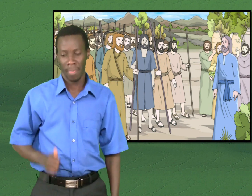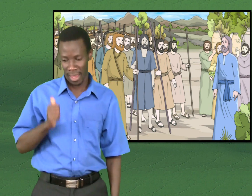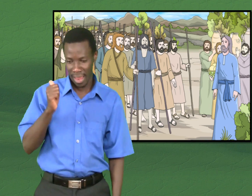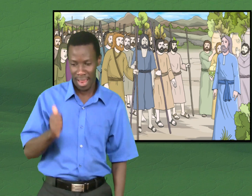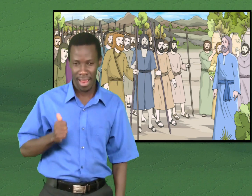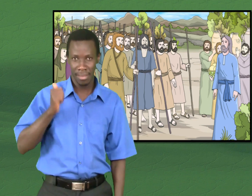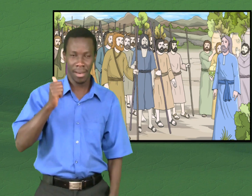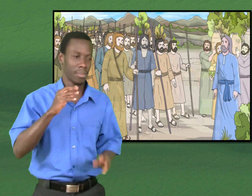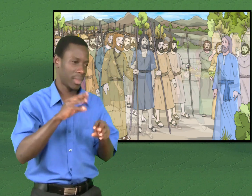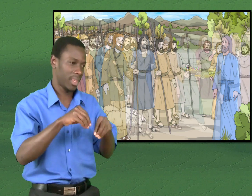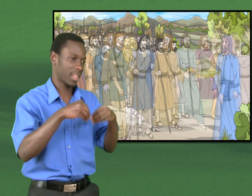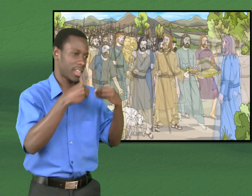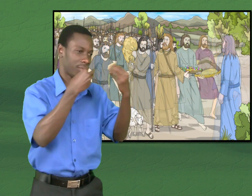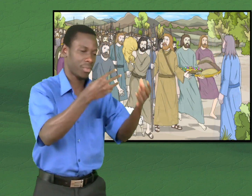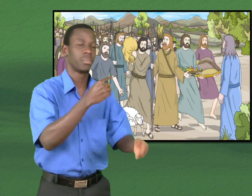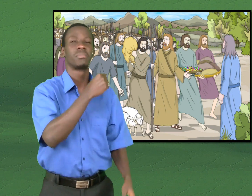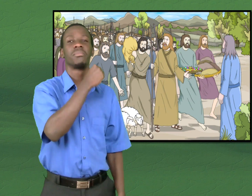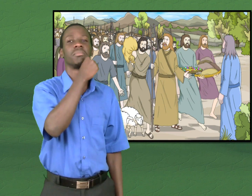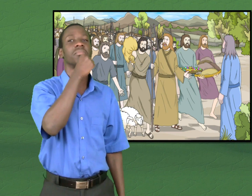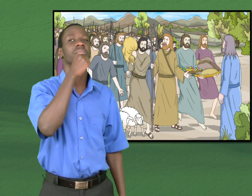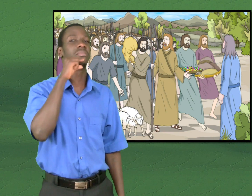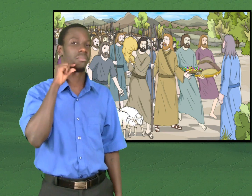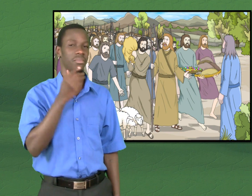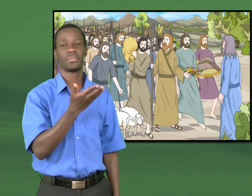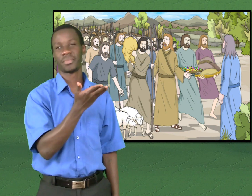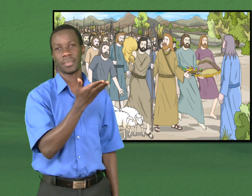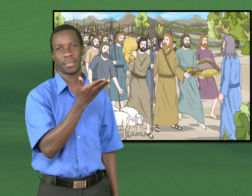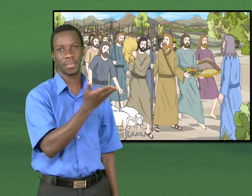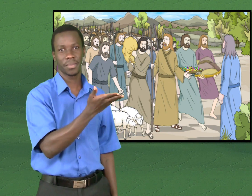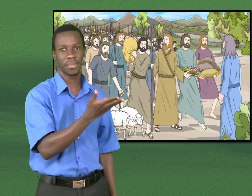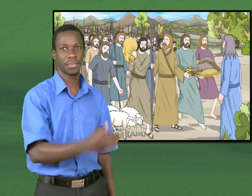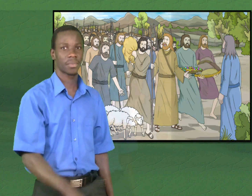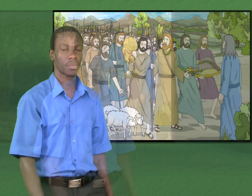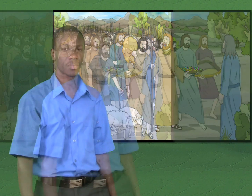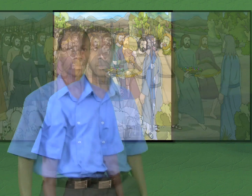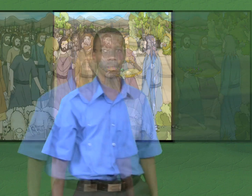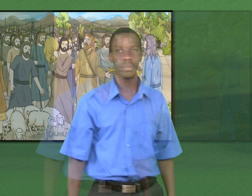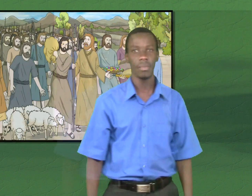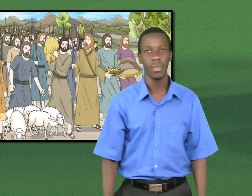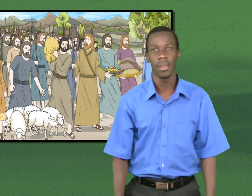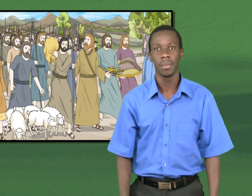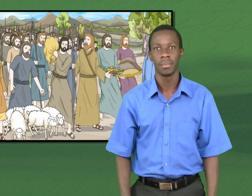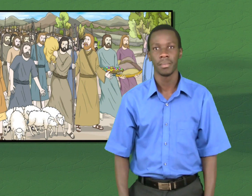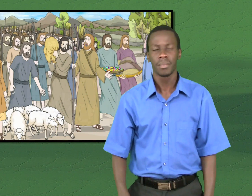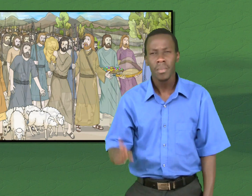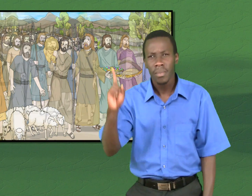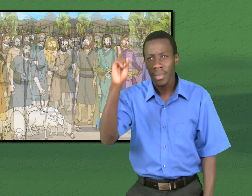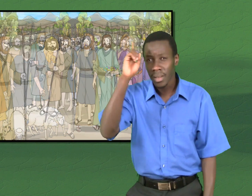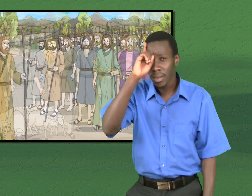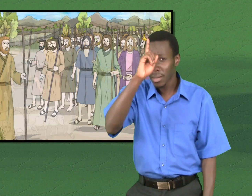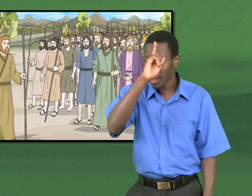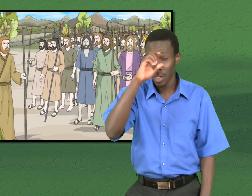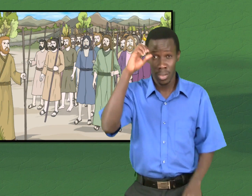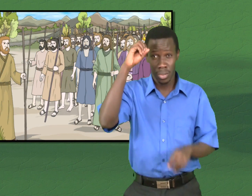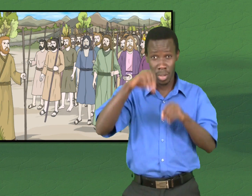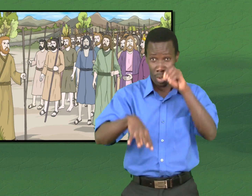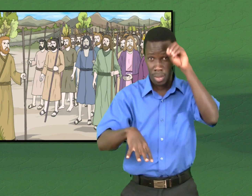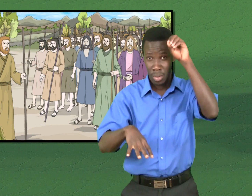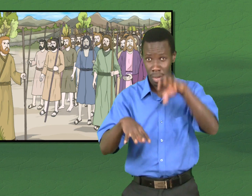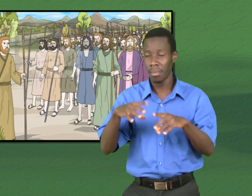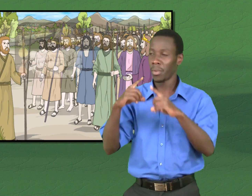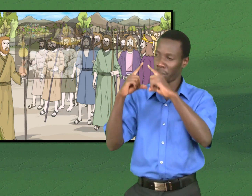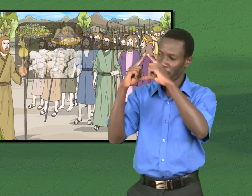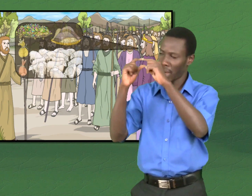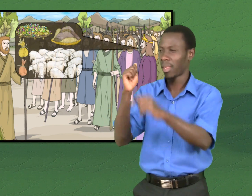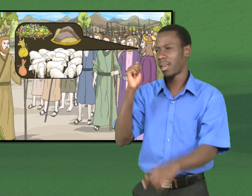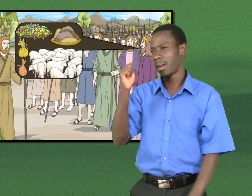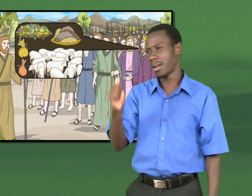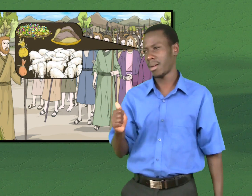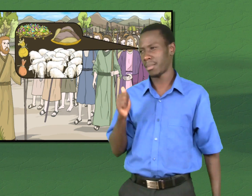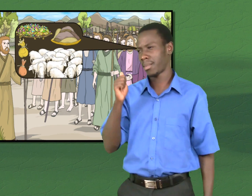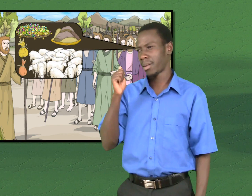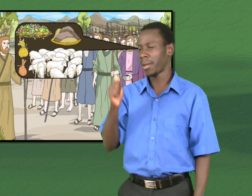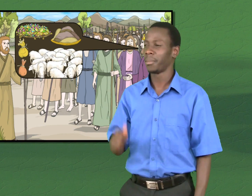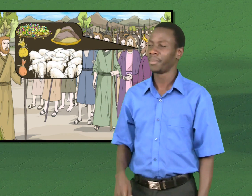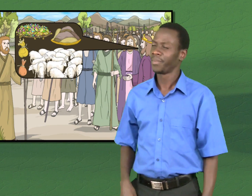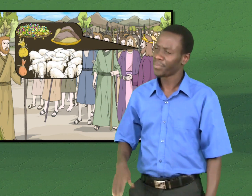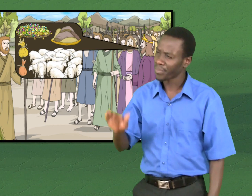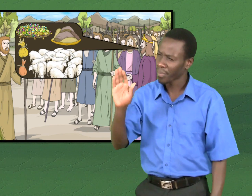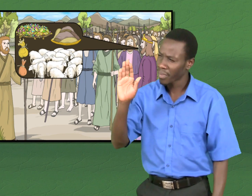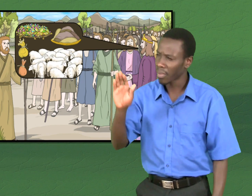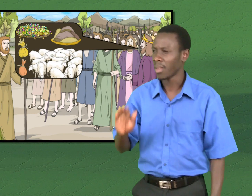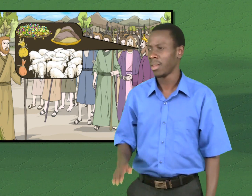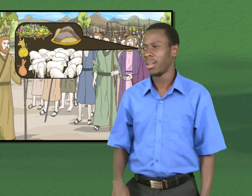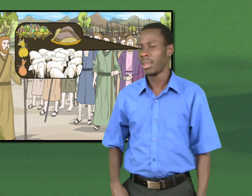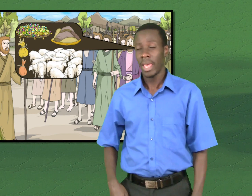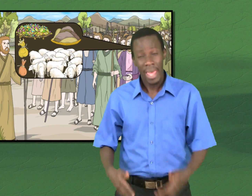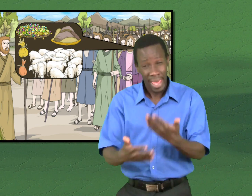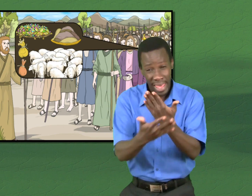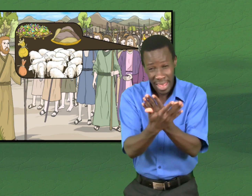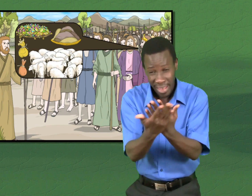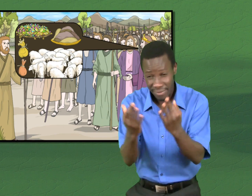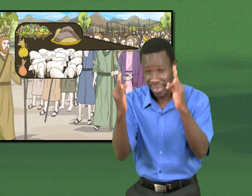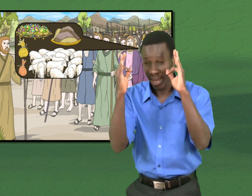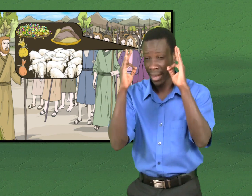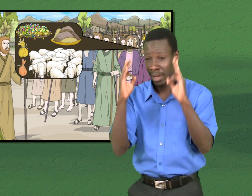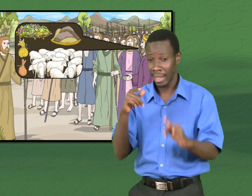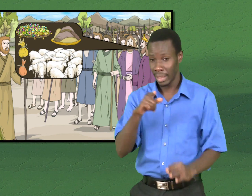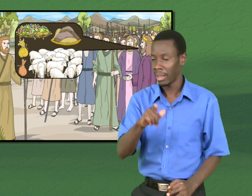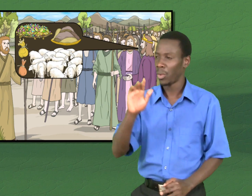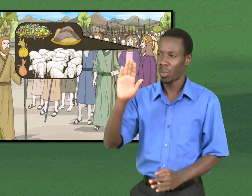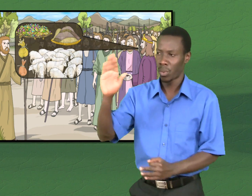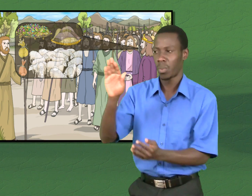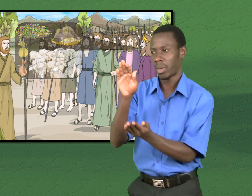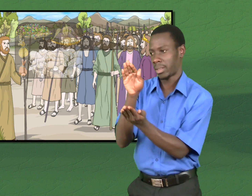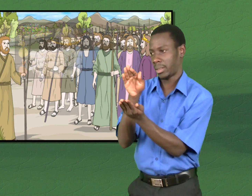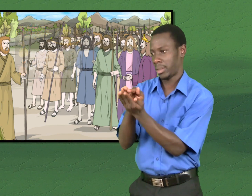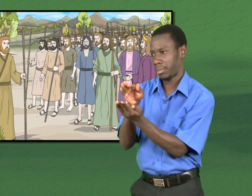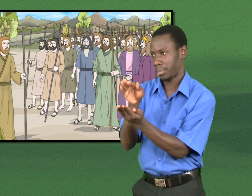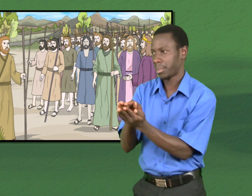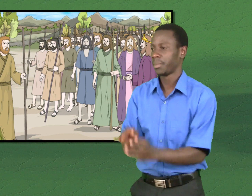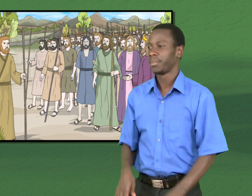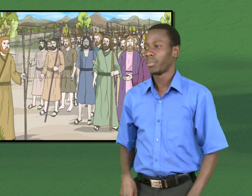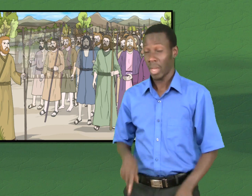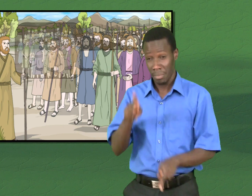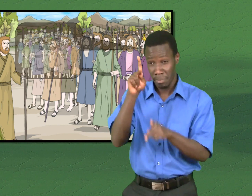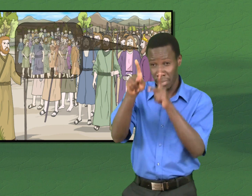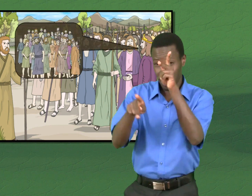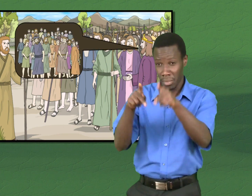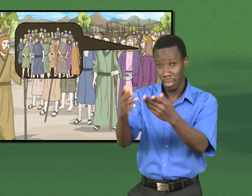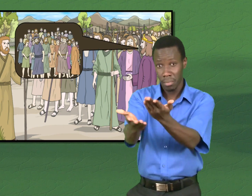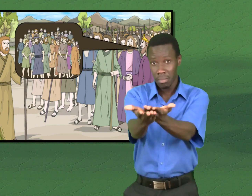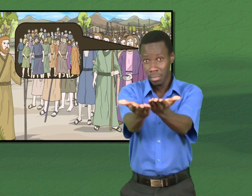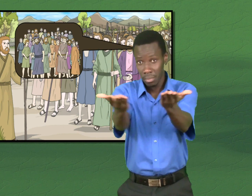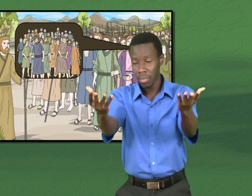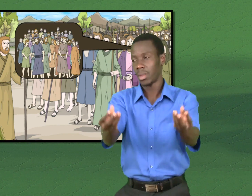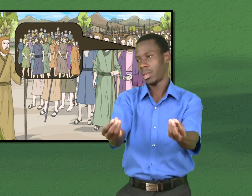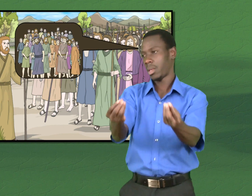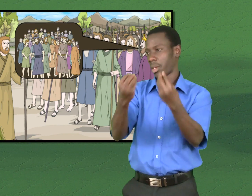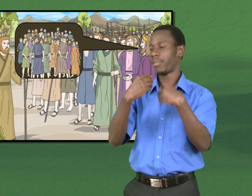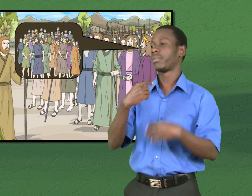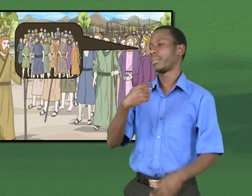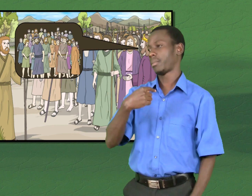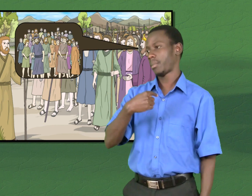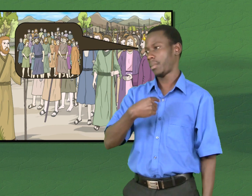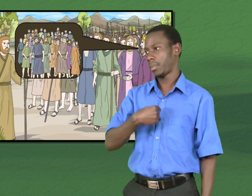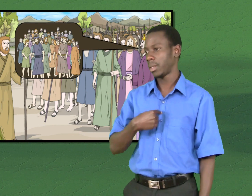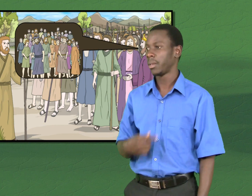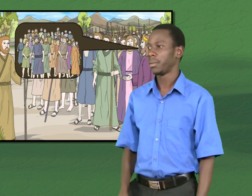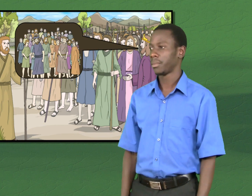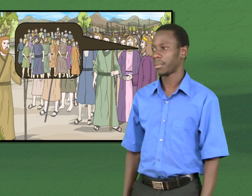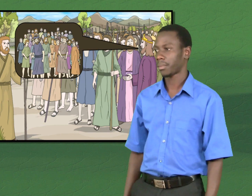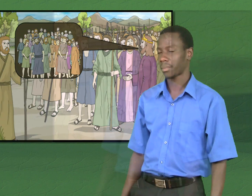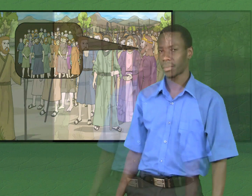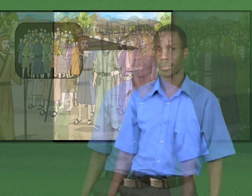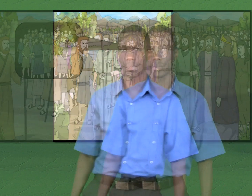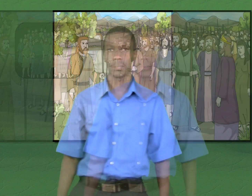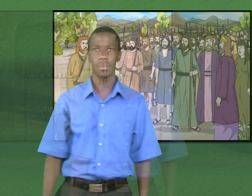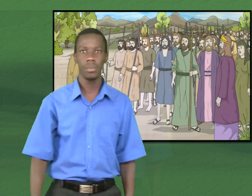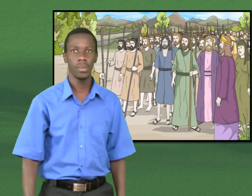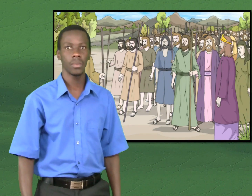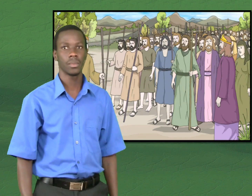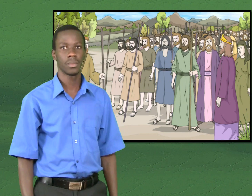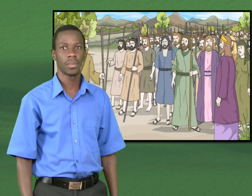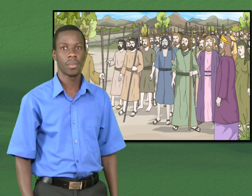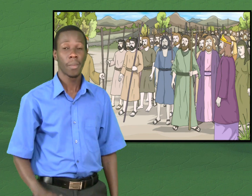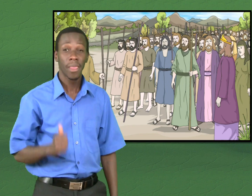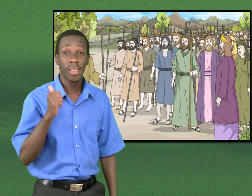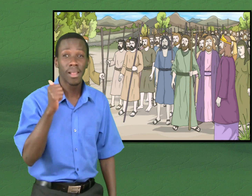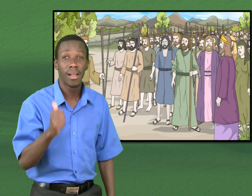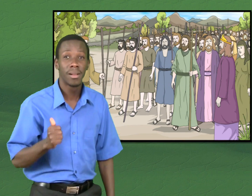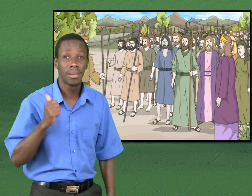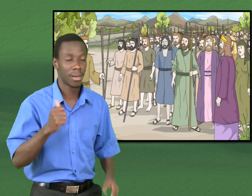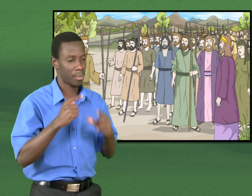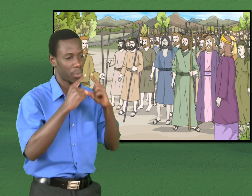Then Abram gave Melchizedek a tenth of everything. The king of Sodom said to Abram, “Give me the people, but take the goods for yourself.”